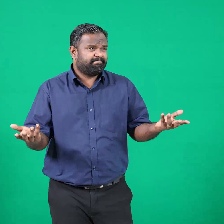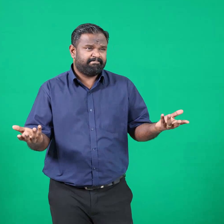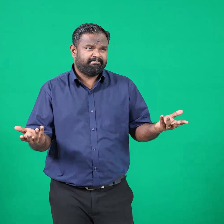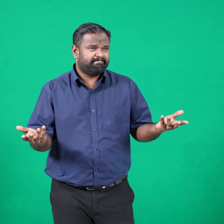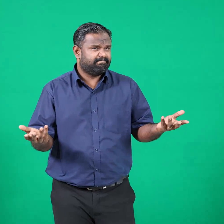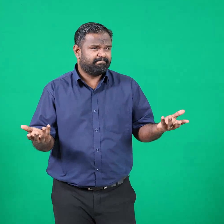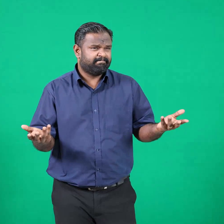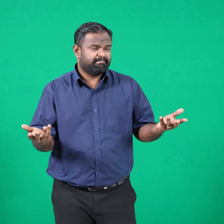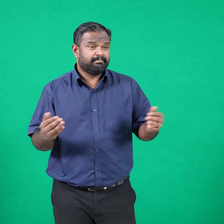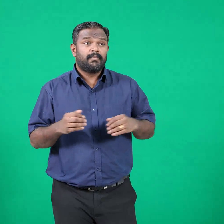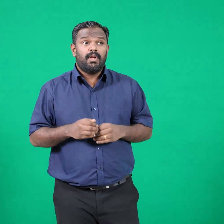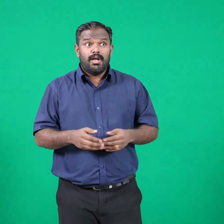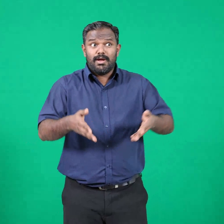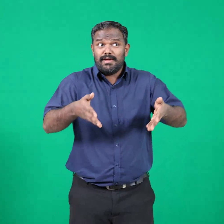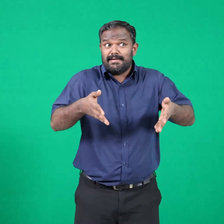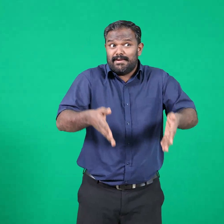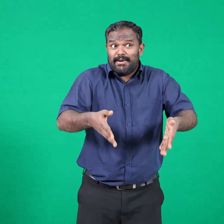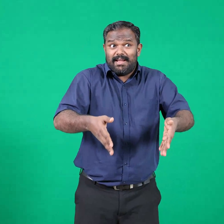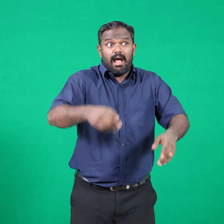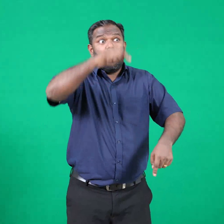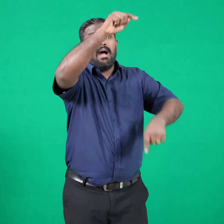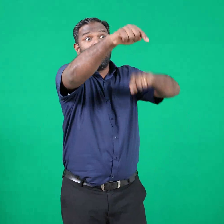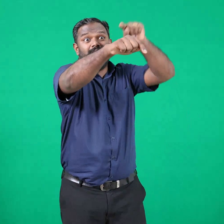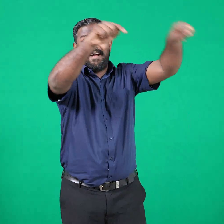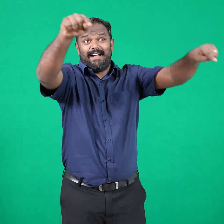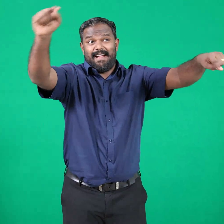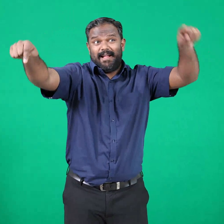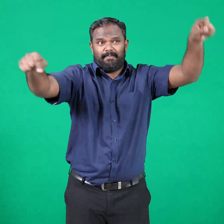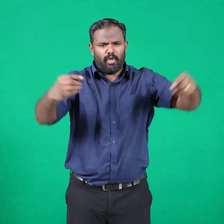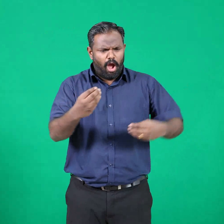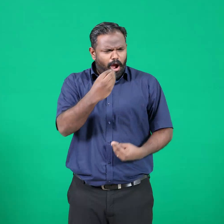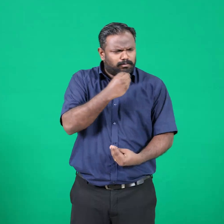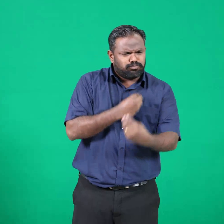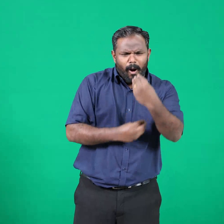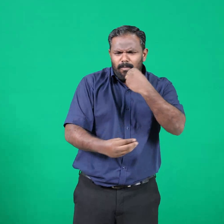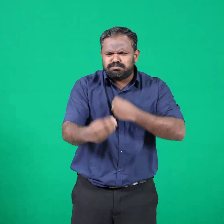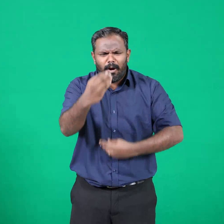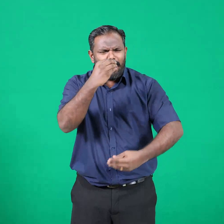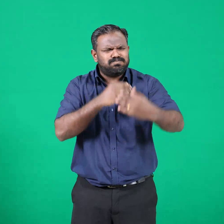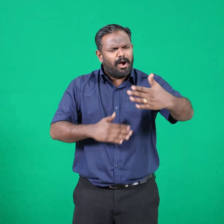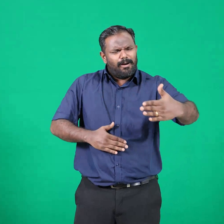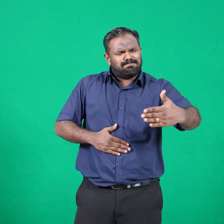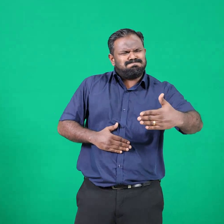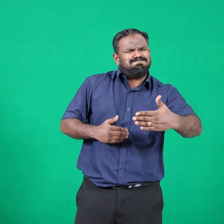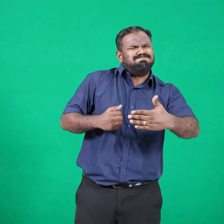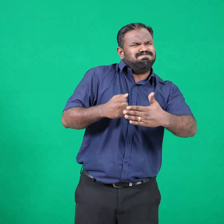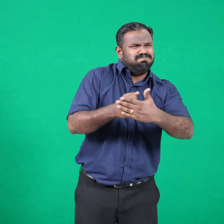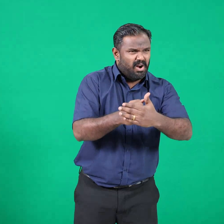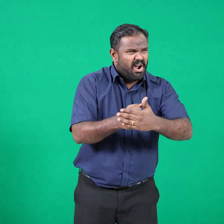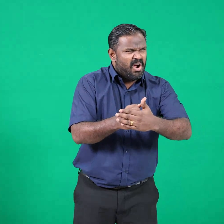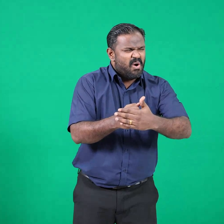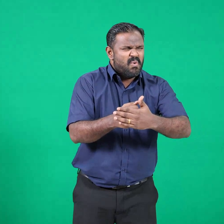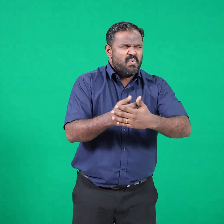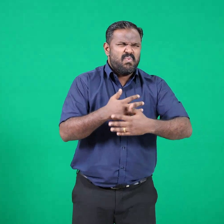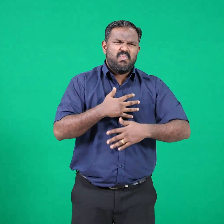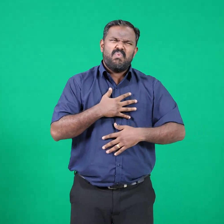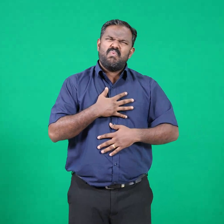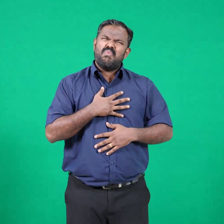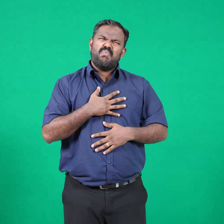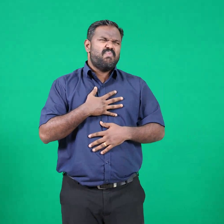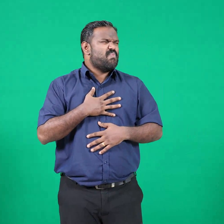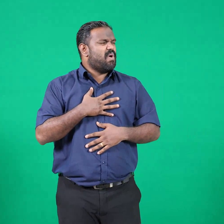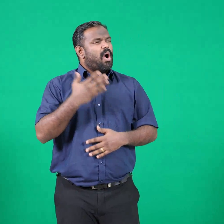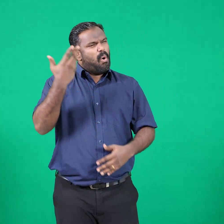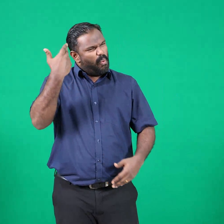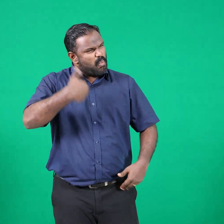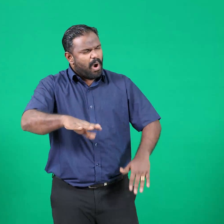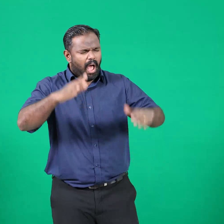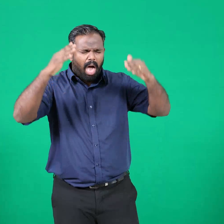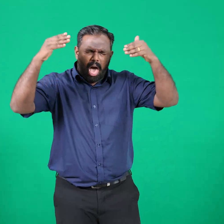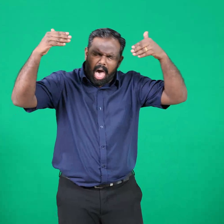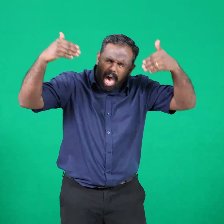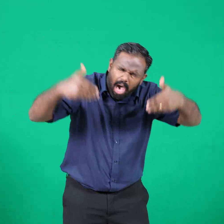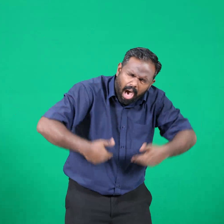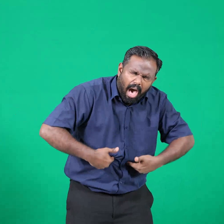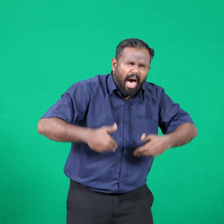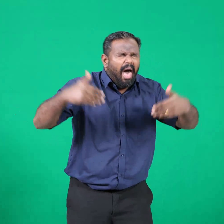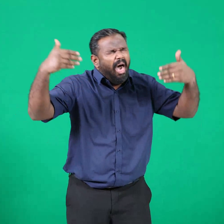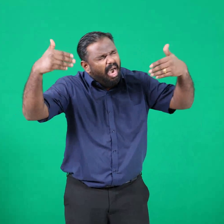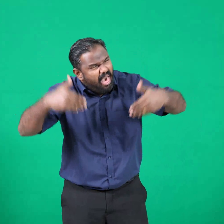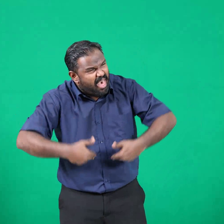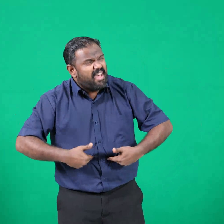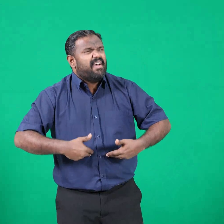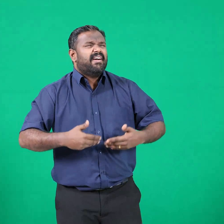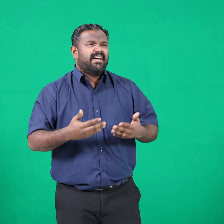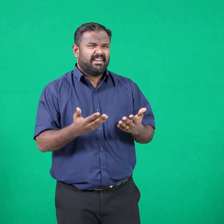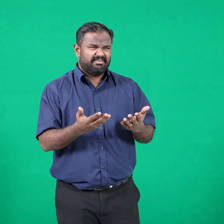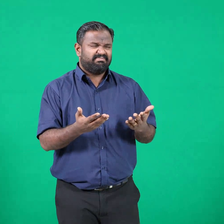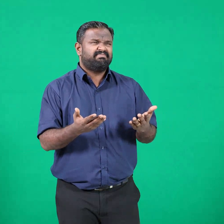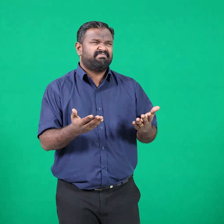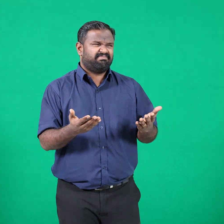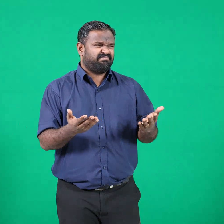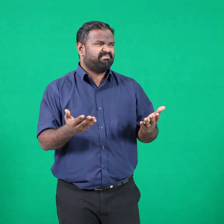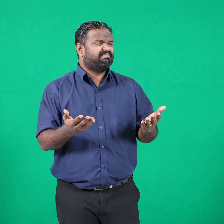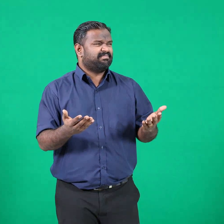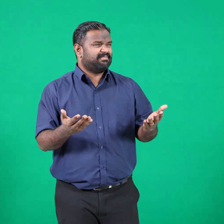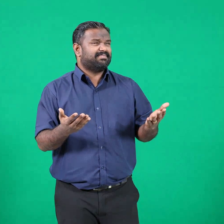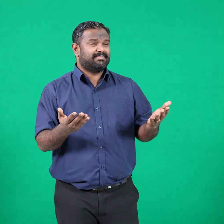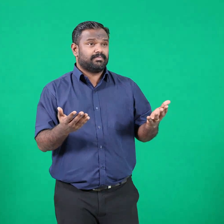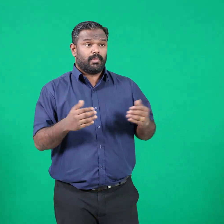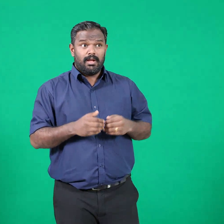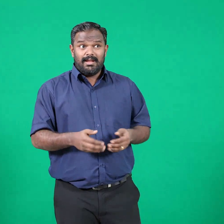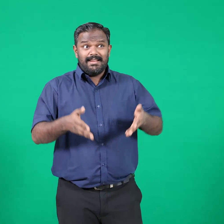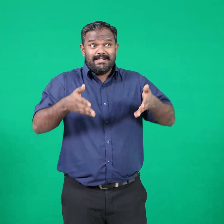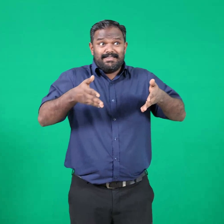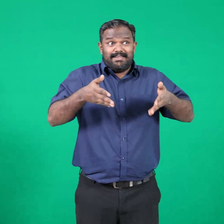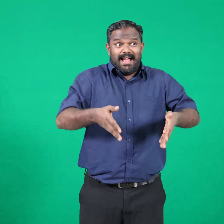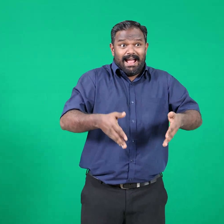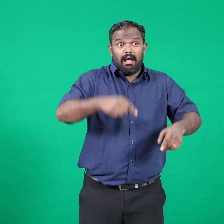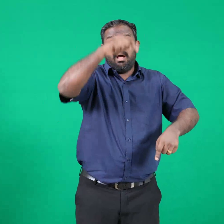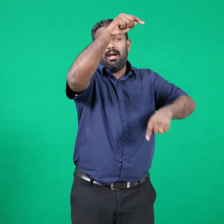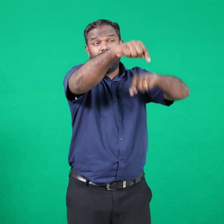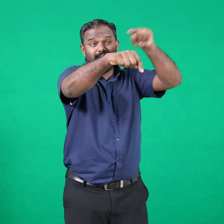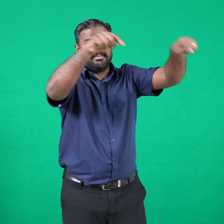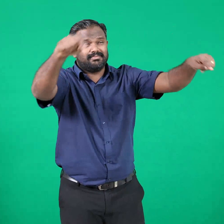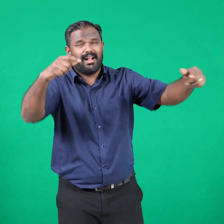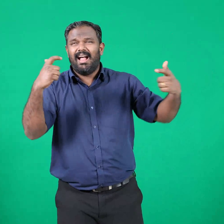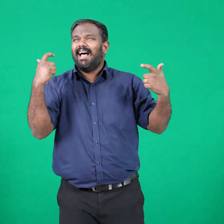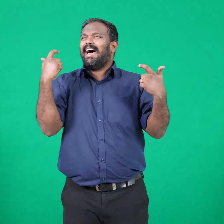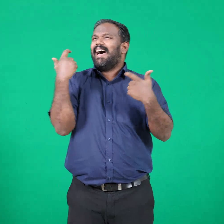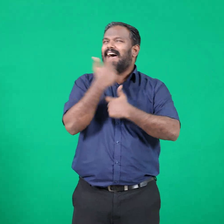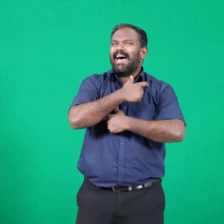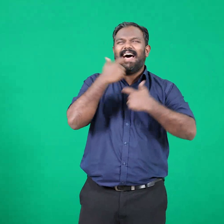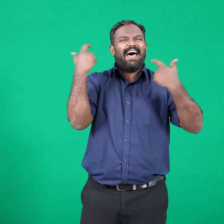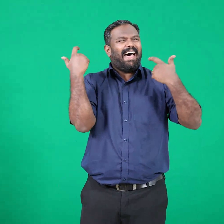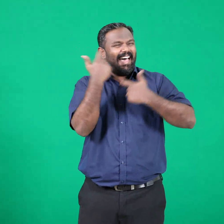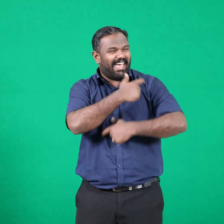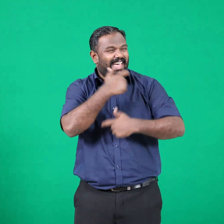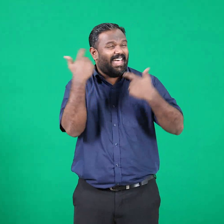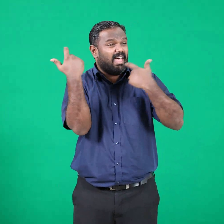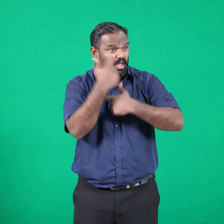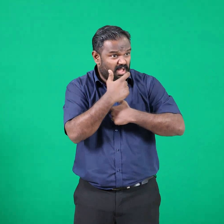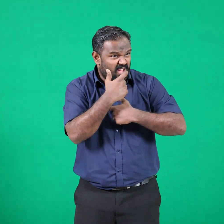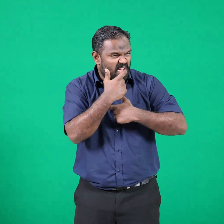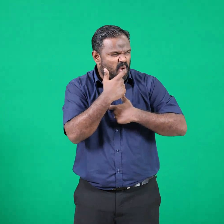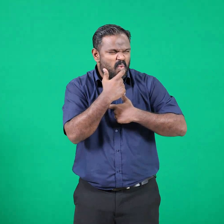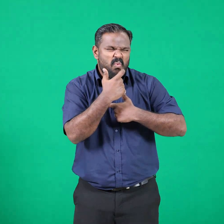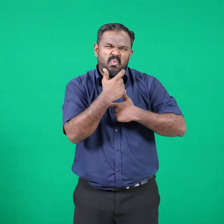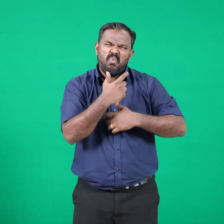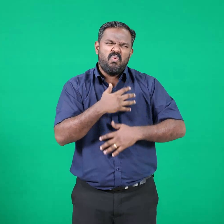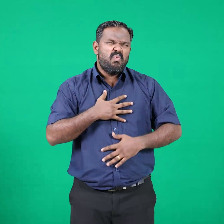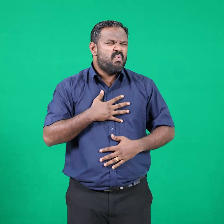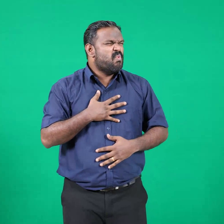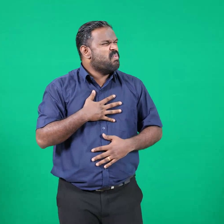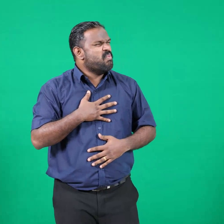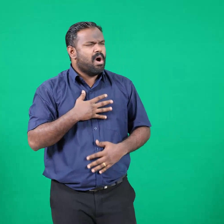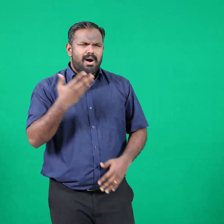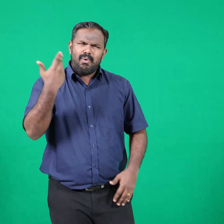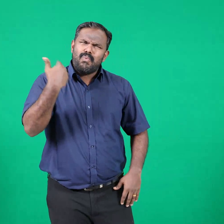Woe to you who are well fed now, for you will hunger.